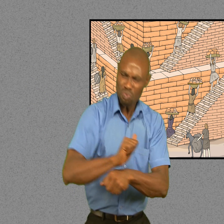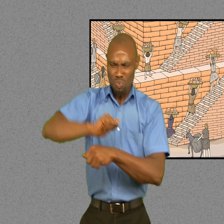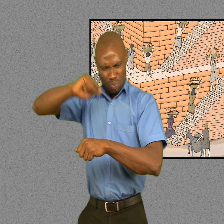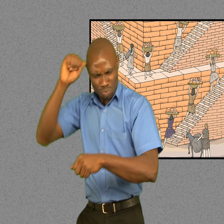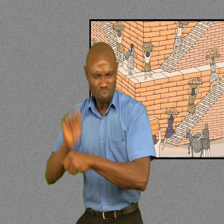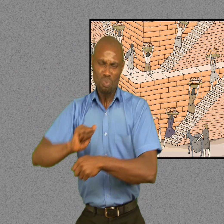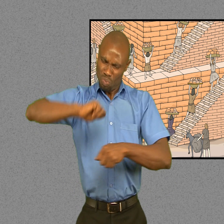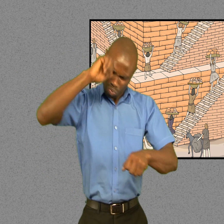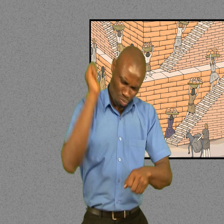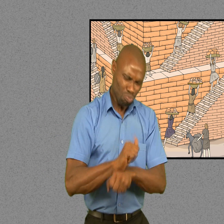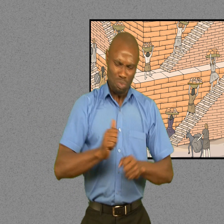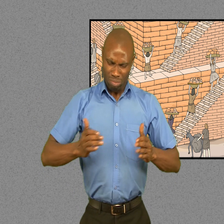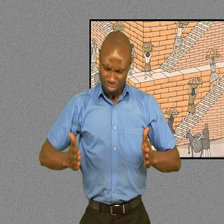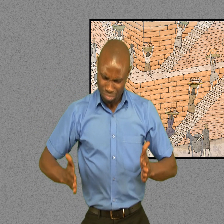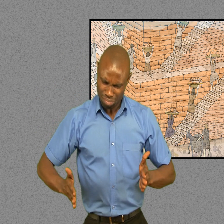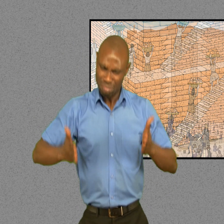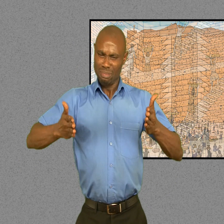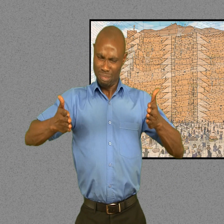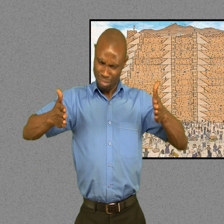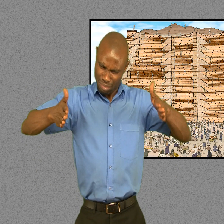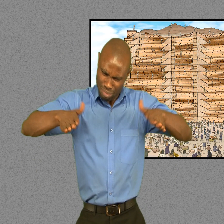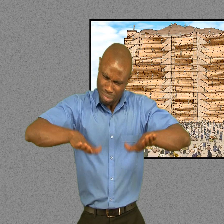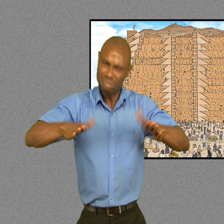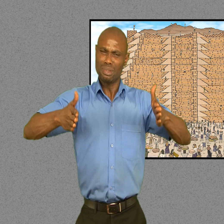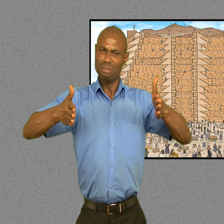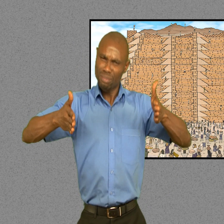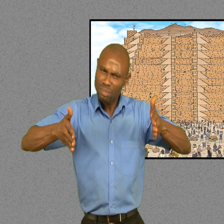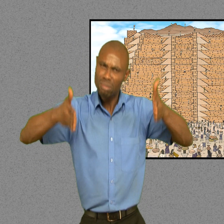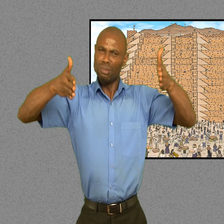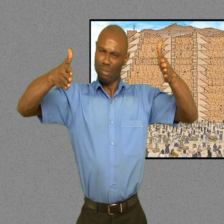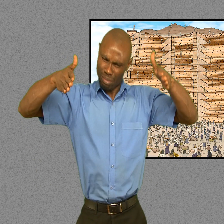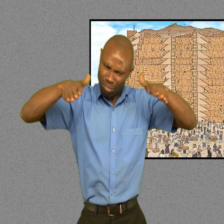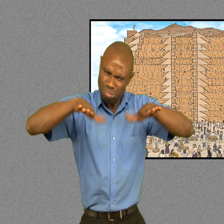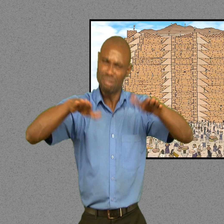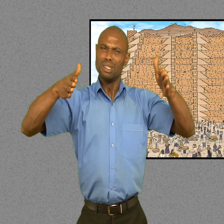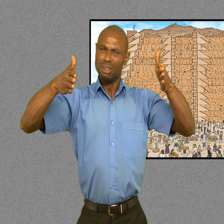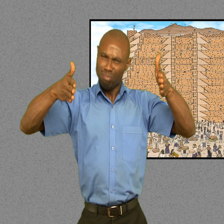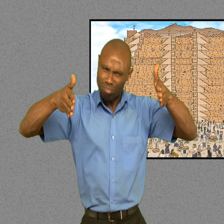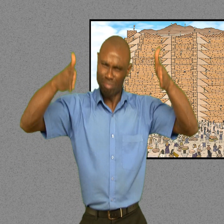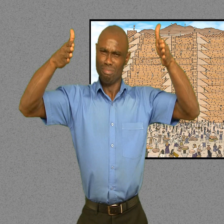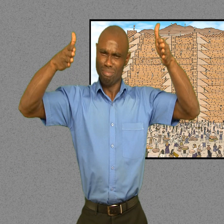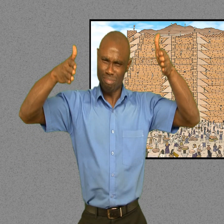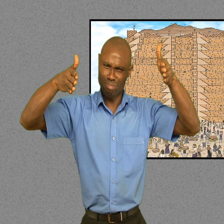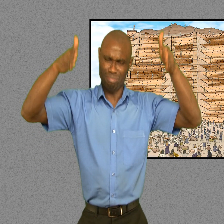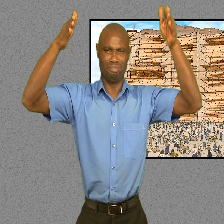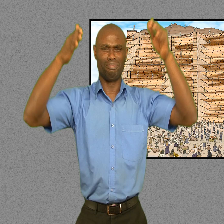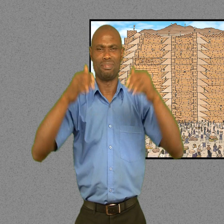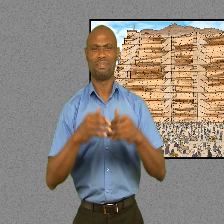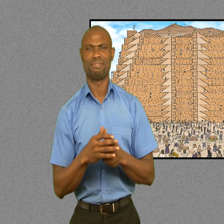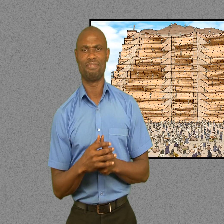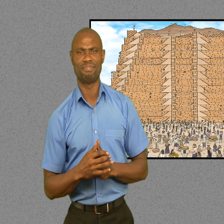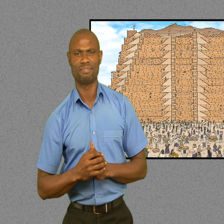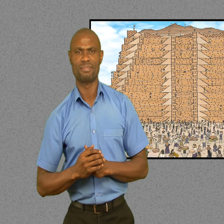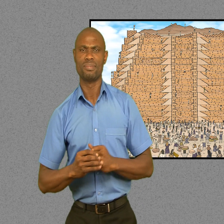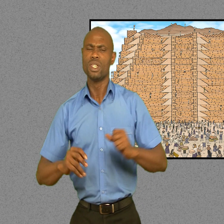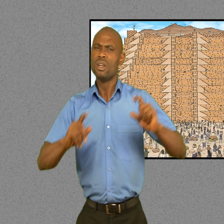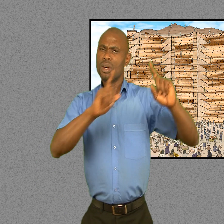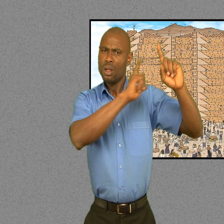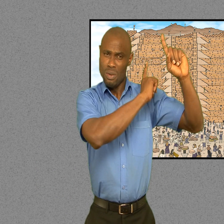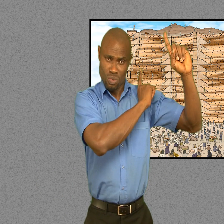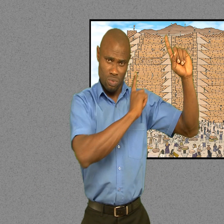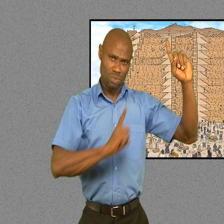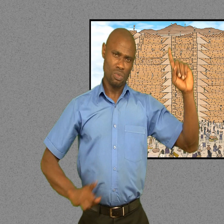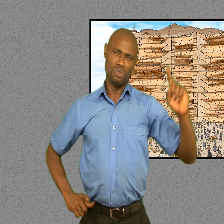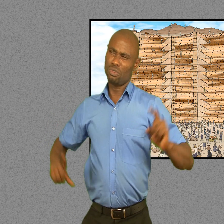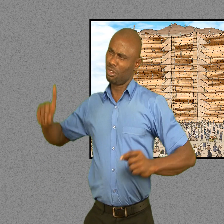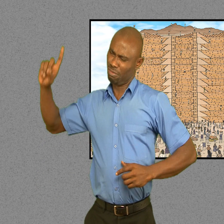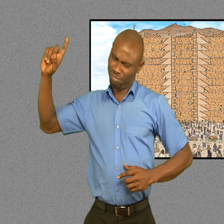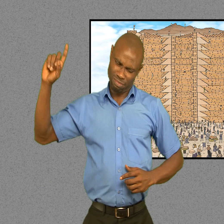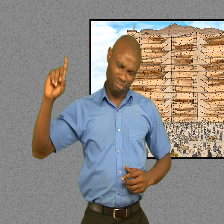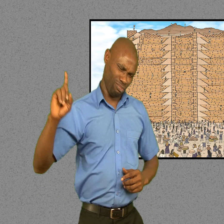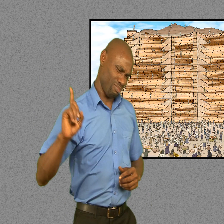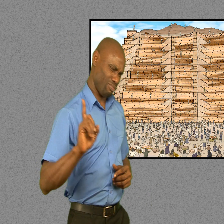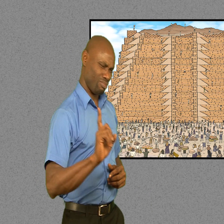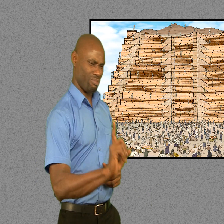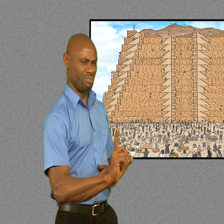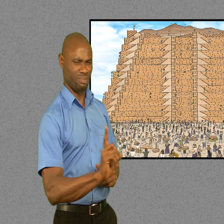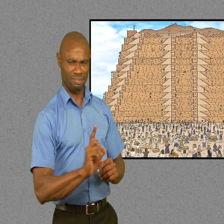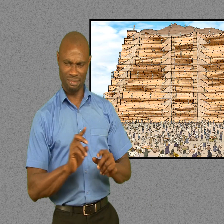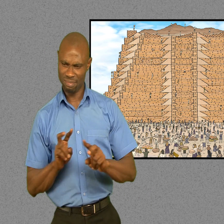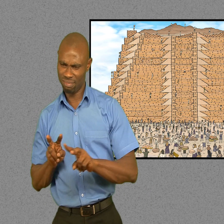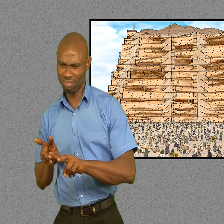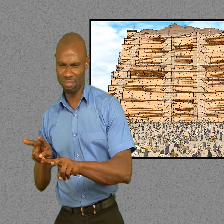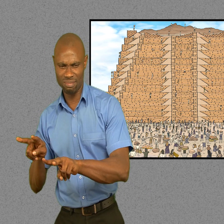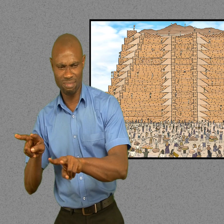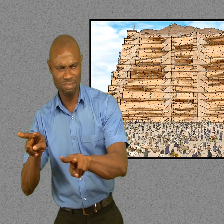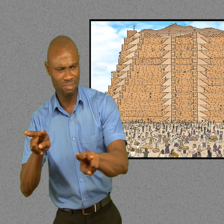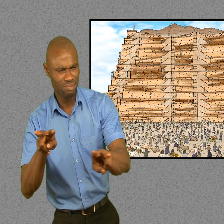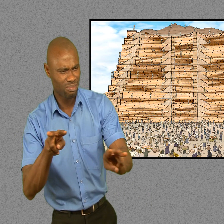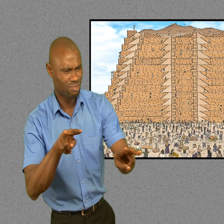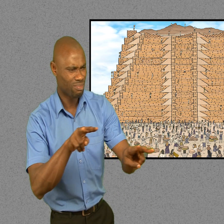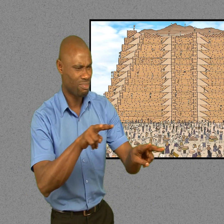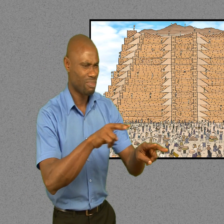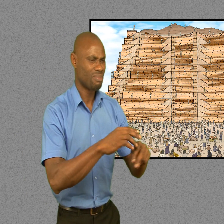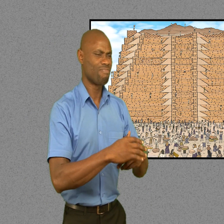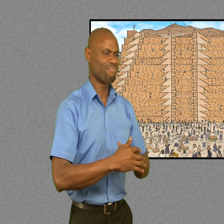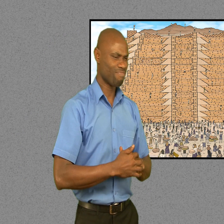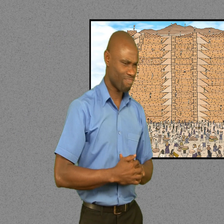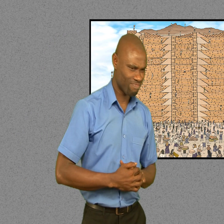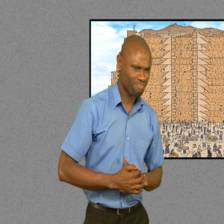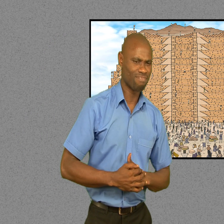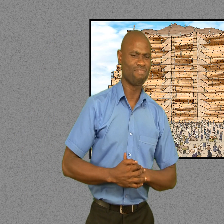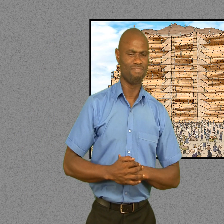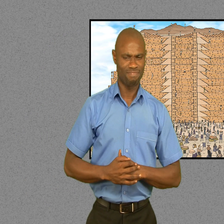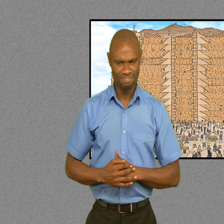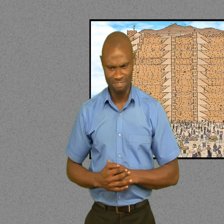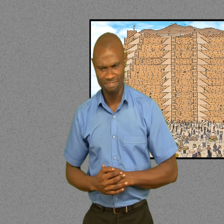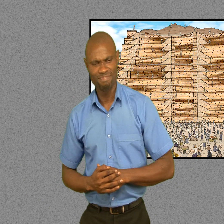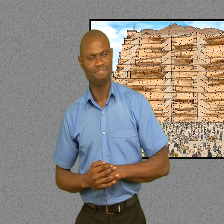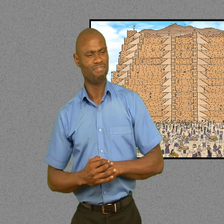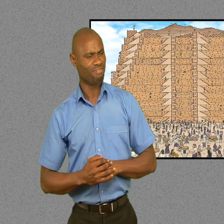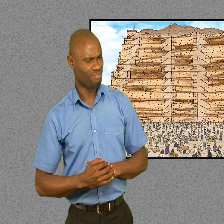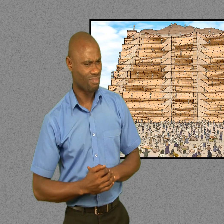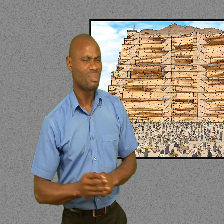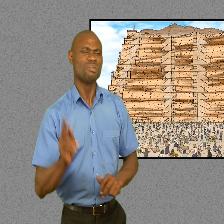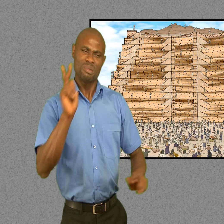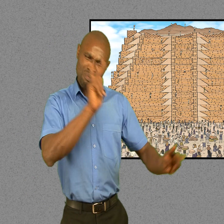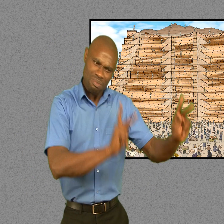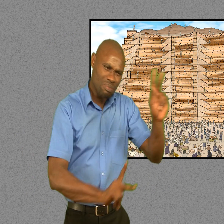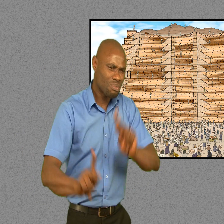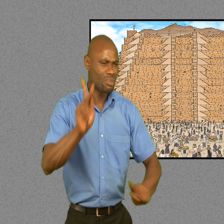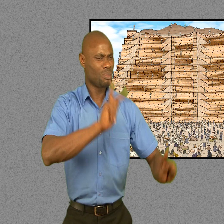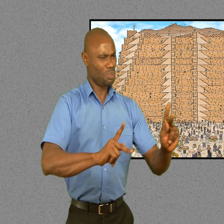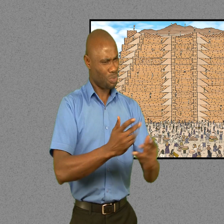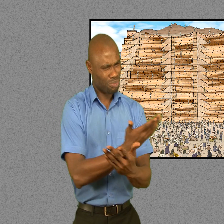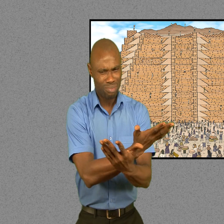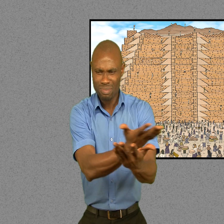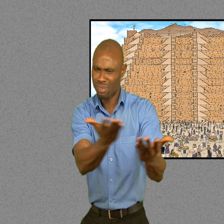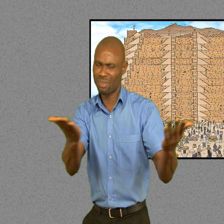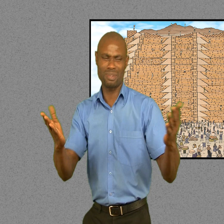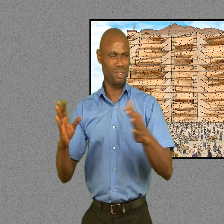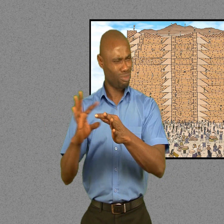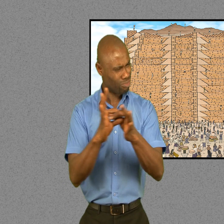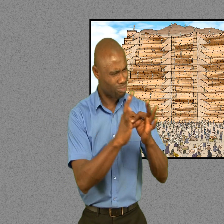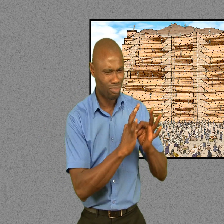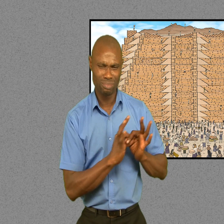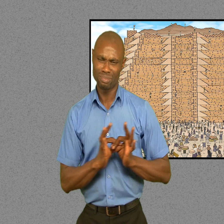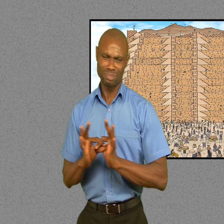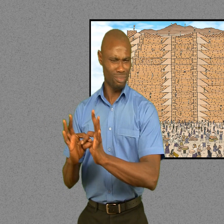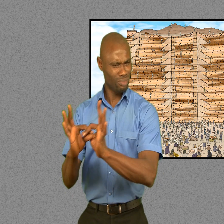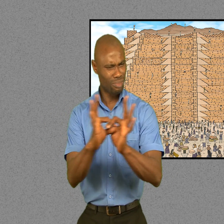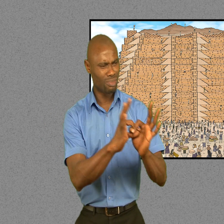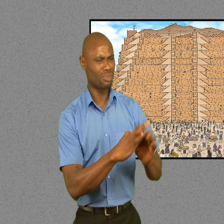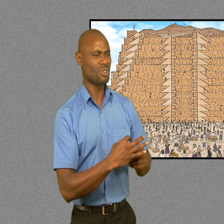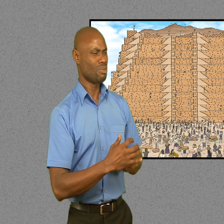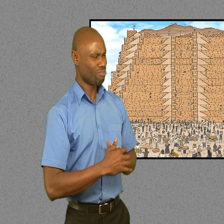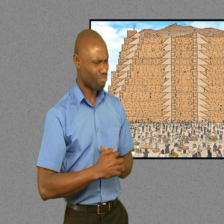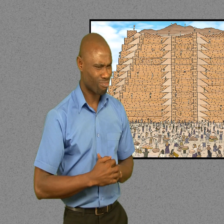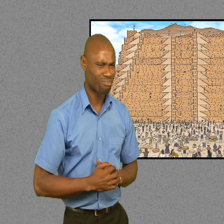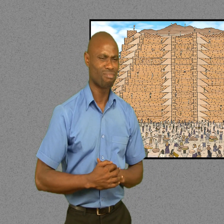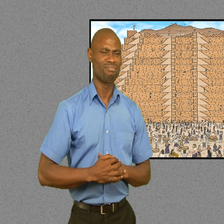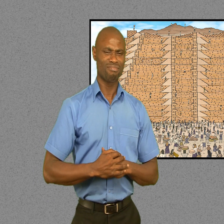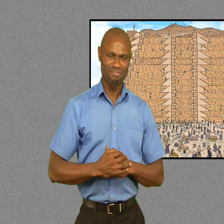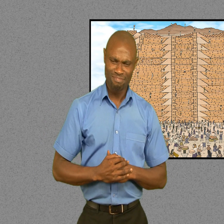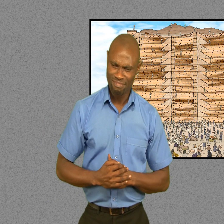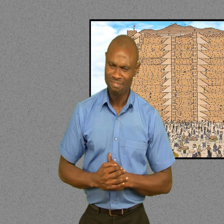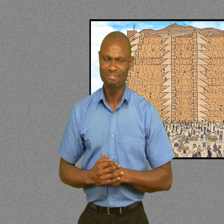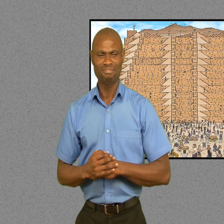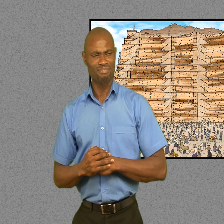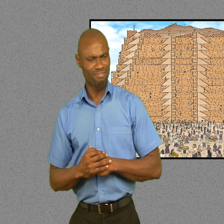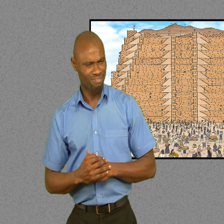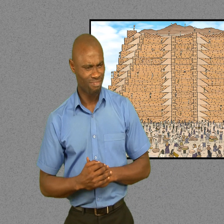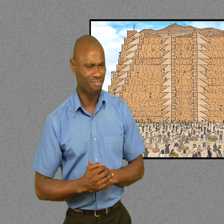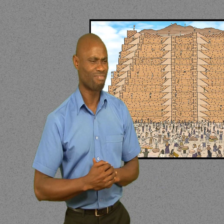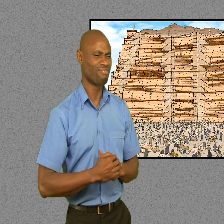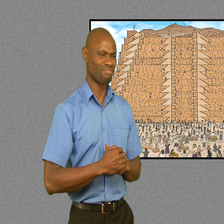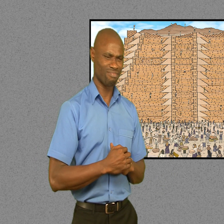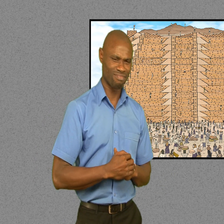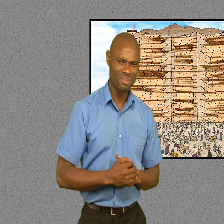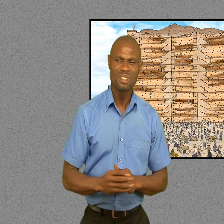Then the LORD came down to see the city and the tower that the sons of men were building.